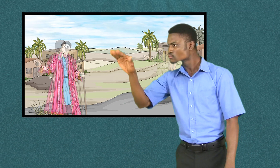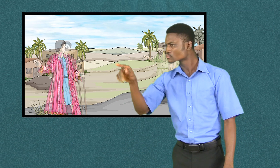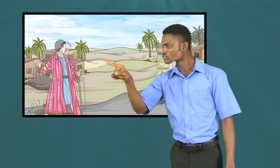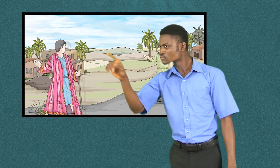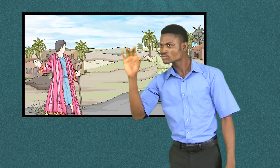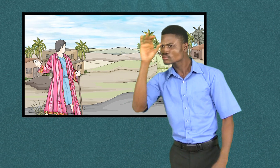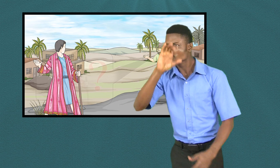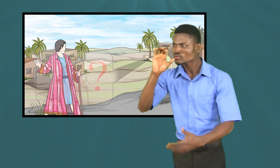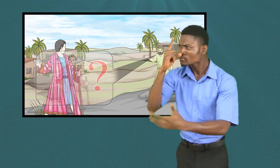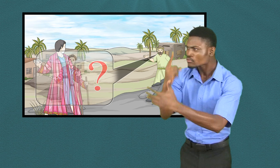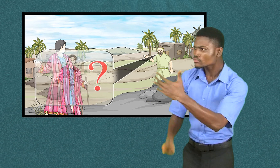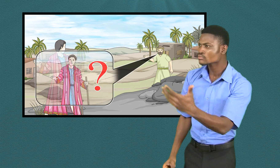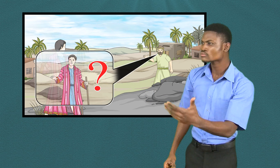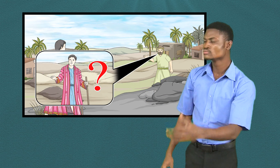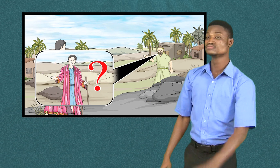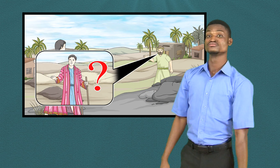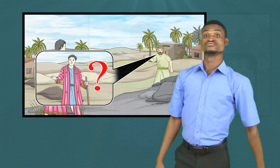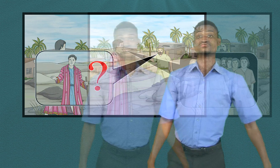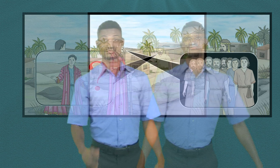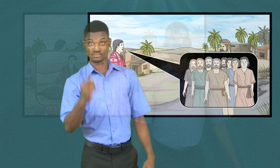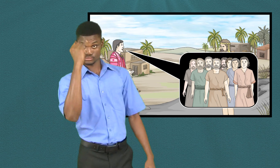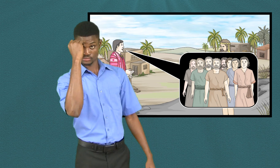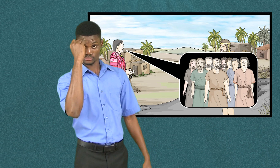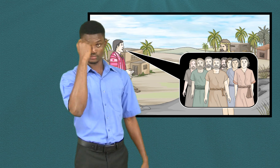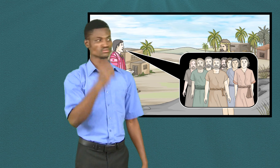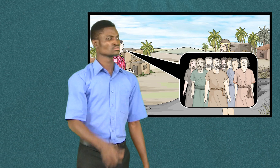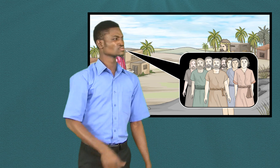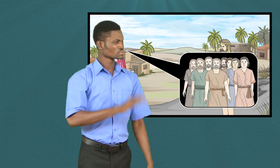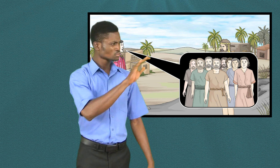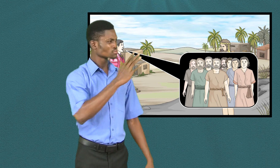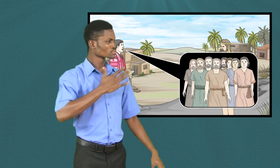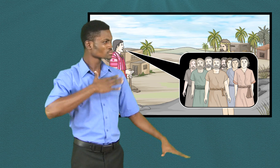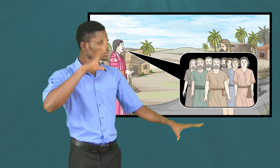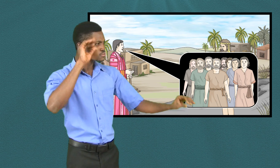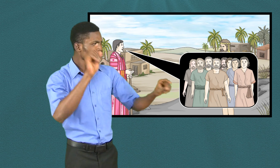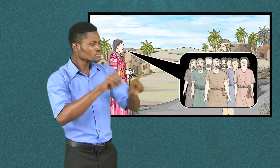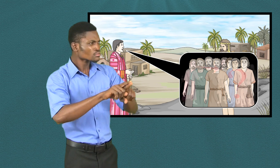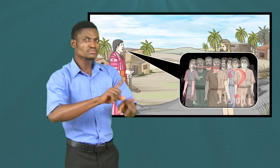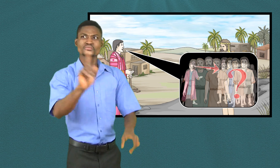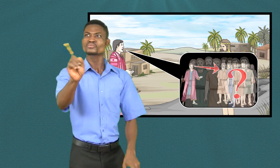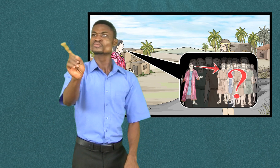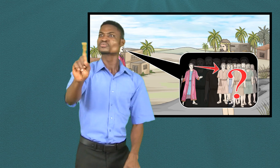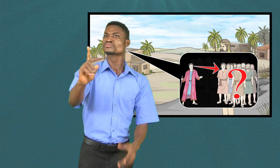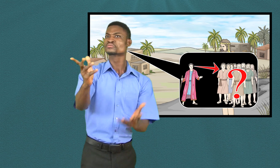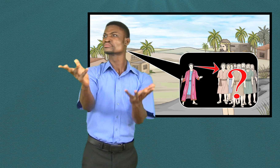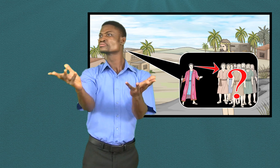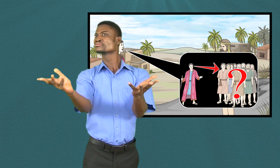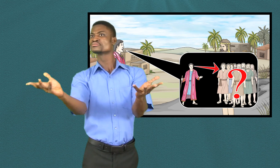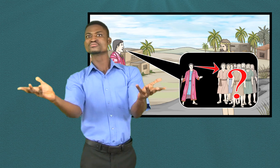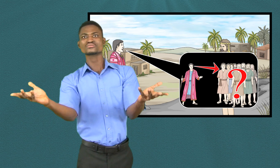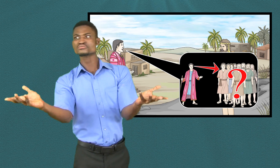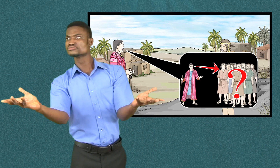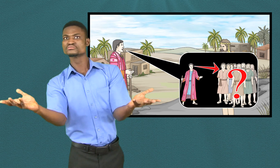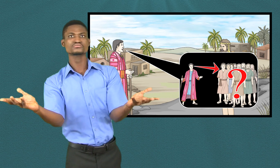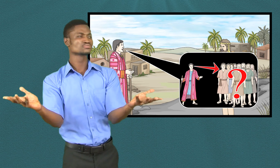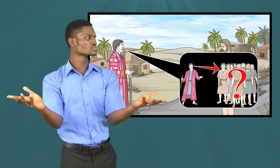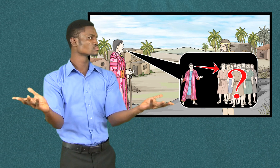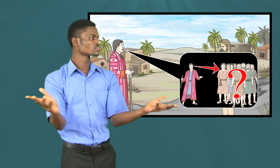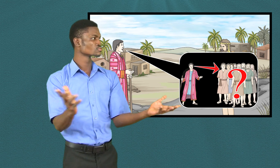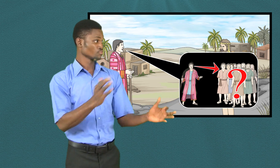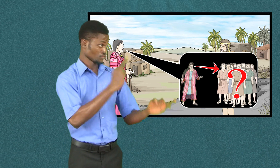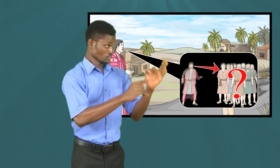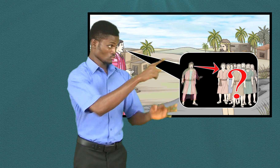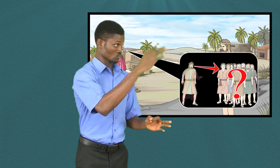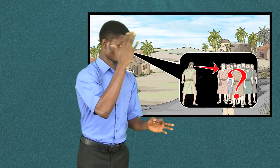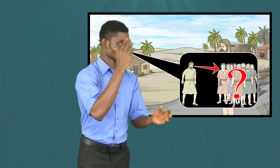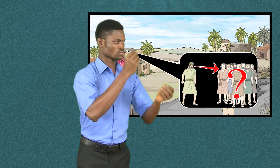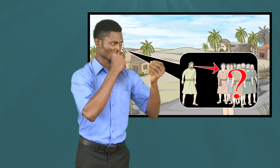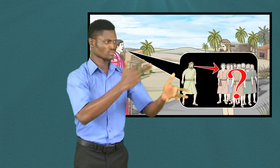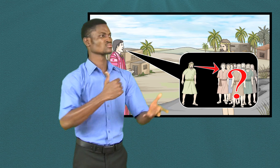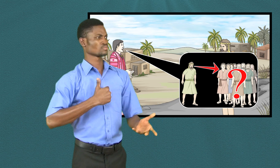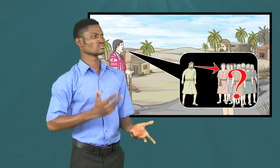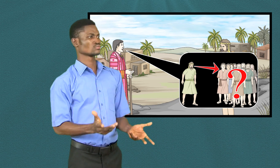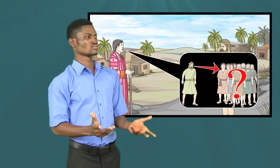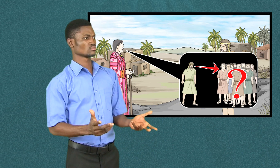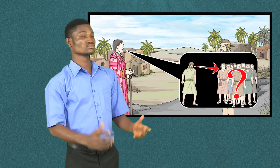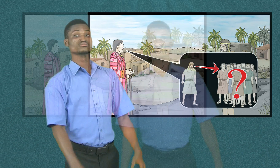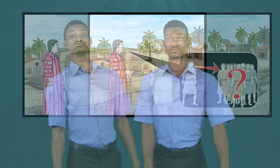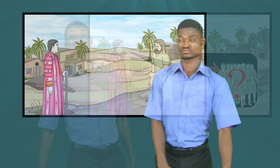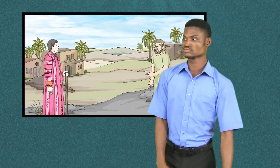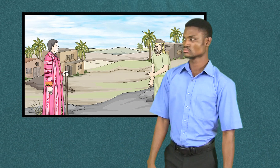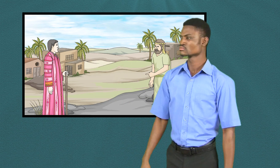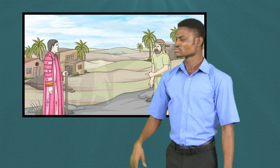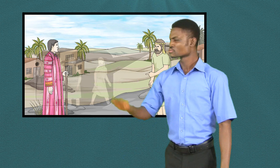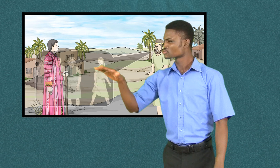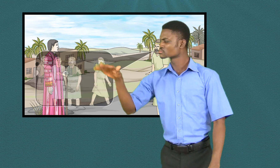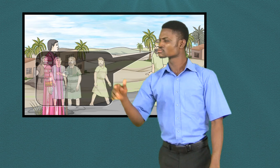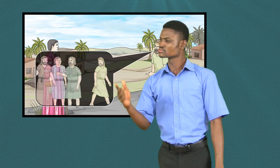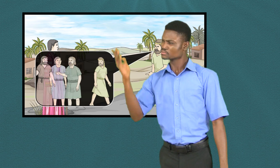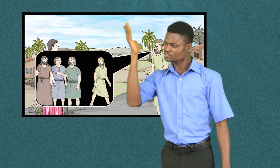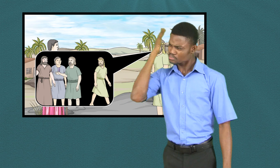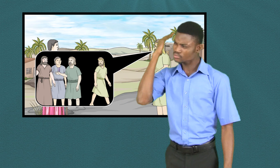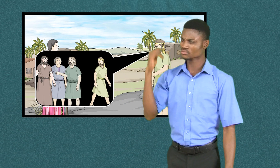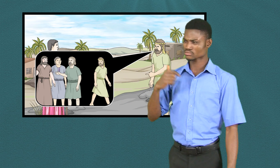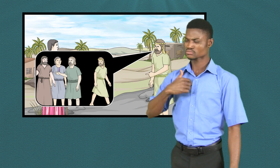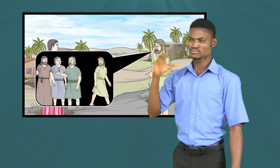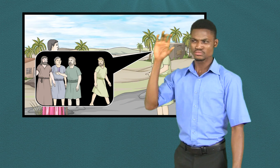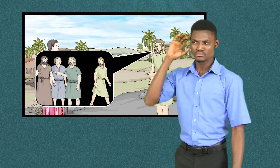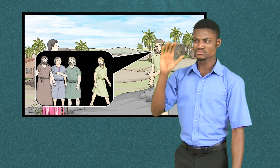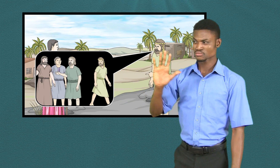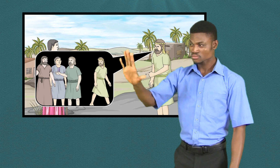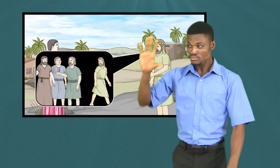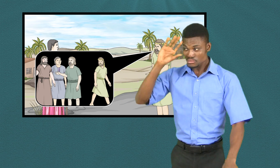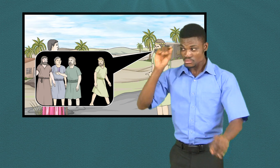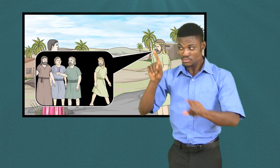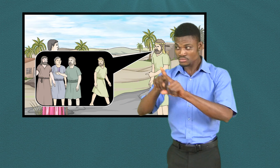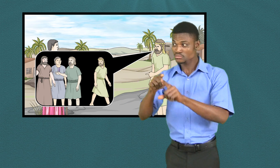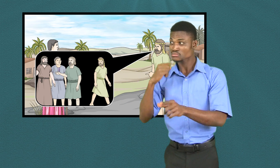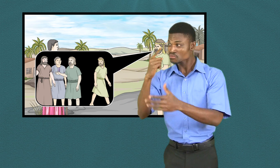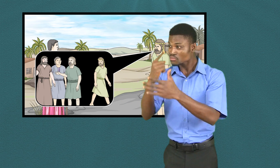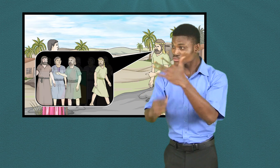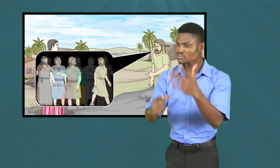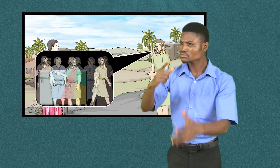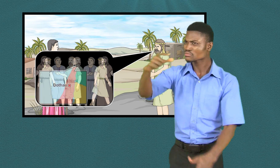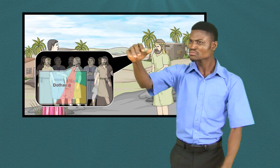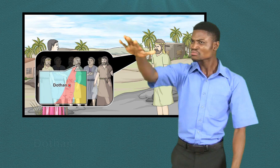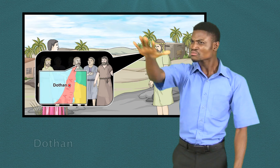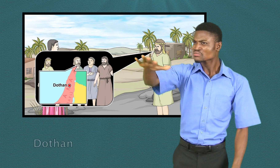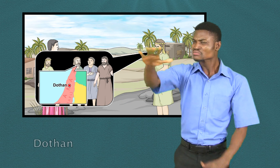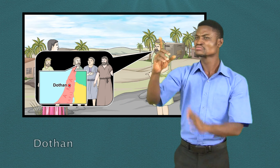“I am looking for my brothers,” Joseph replied. “Can you please tell me where they are pasturing their flocks?” “They have moved on from here,” the man answered.